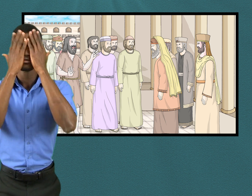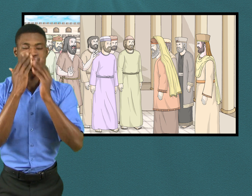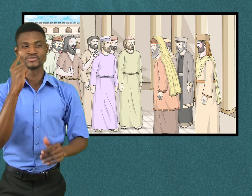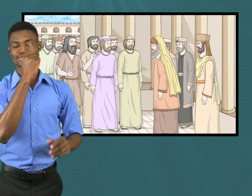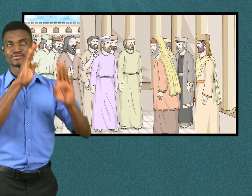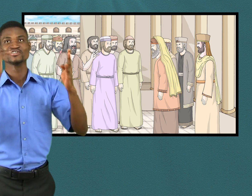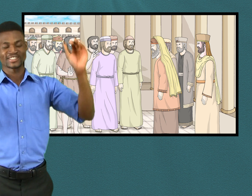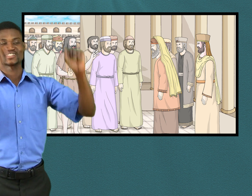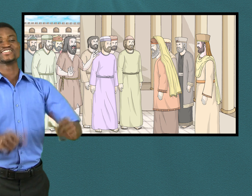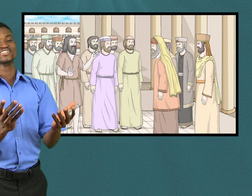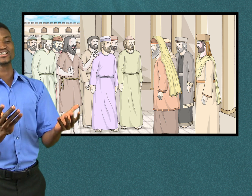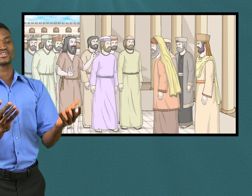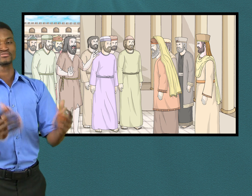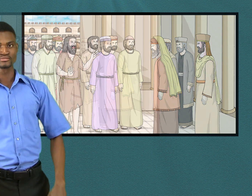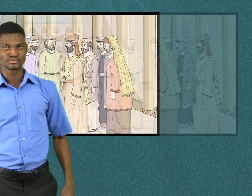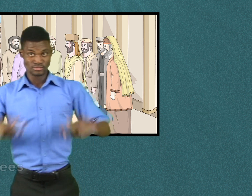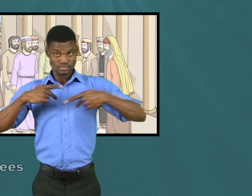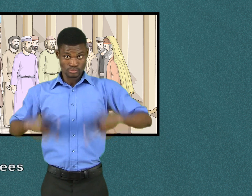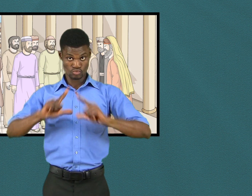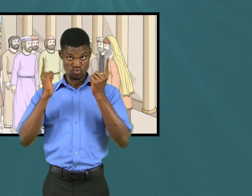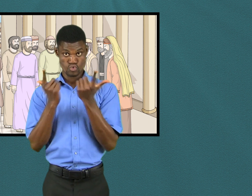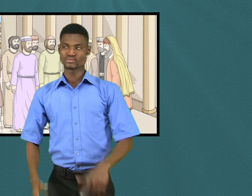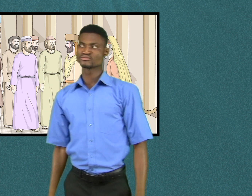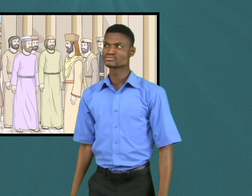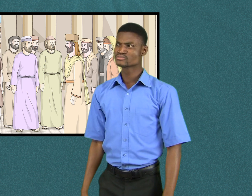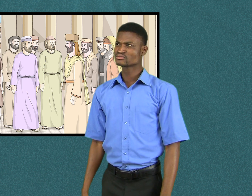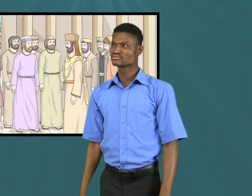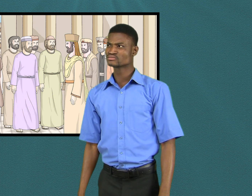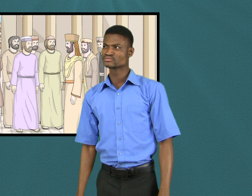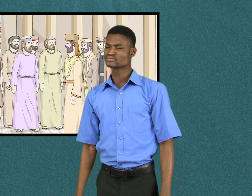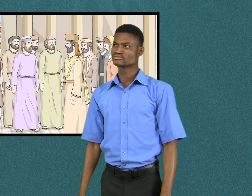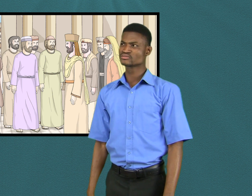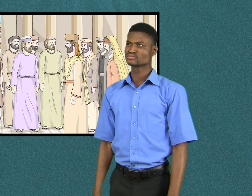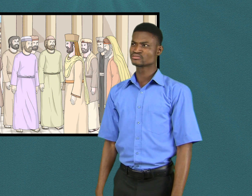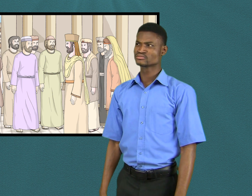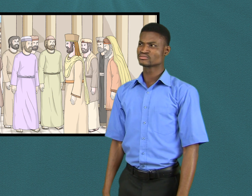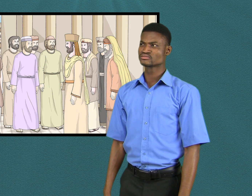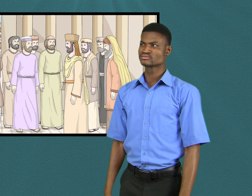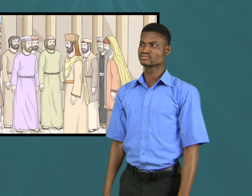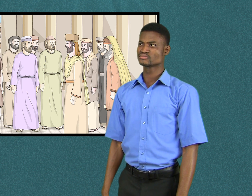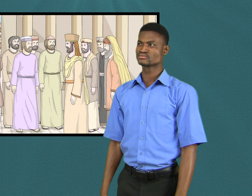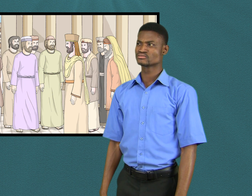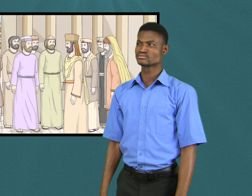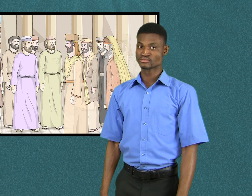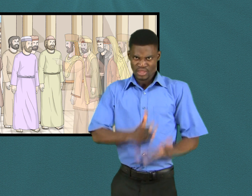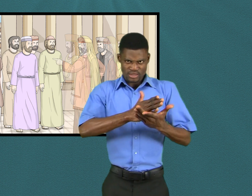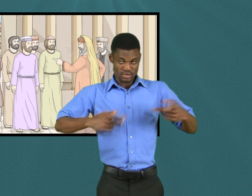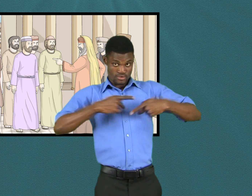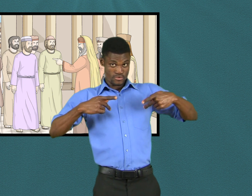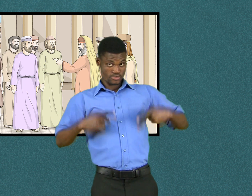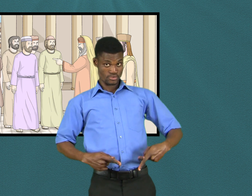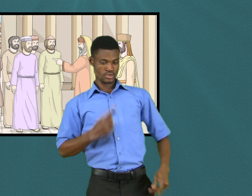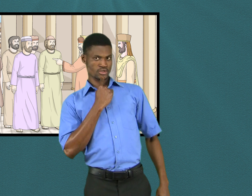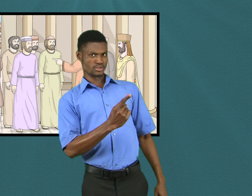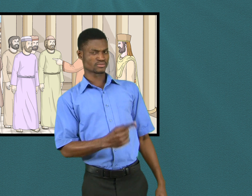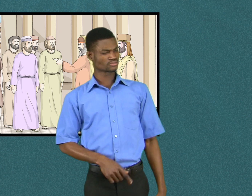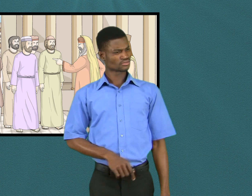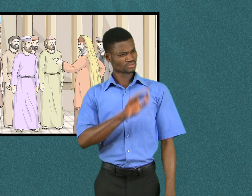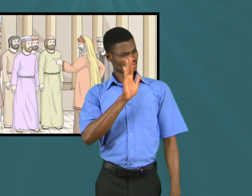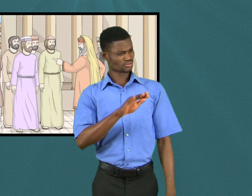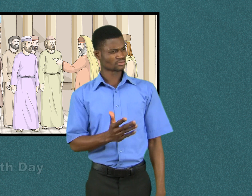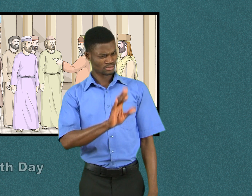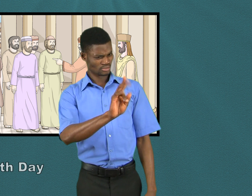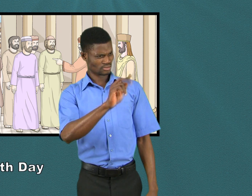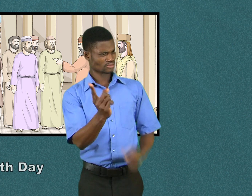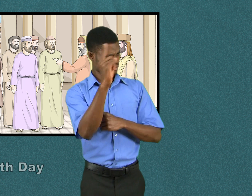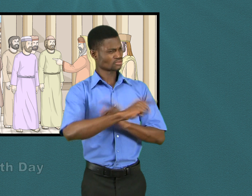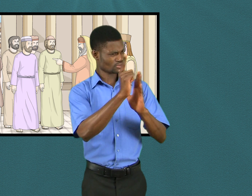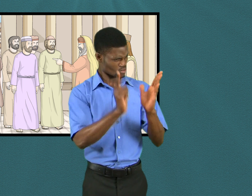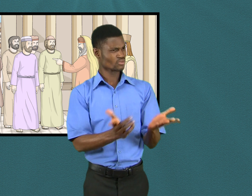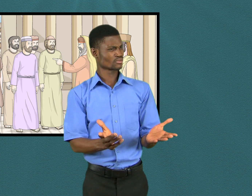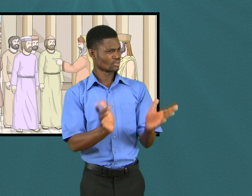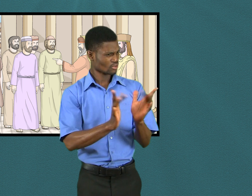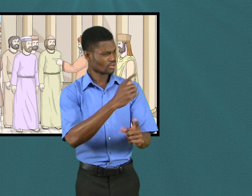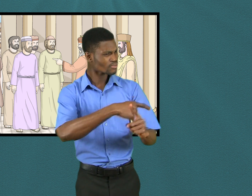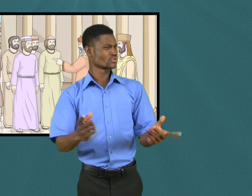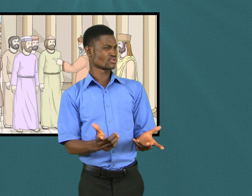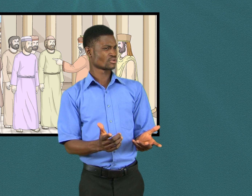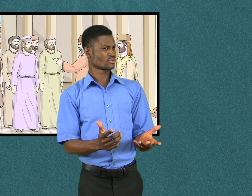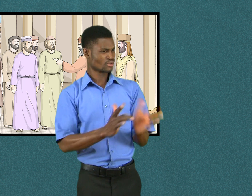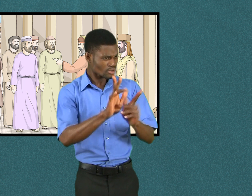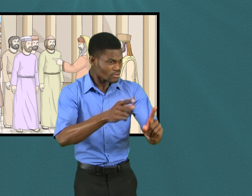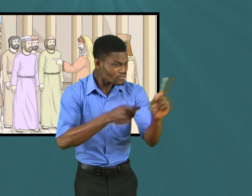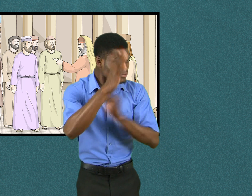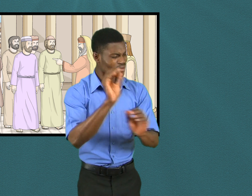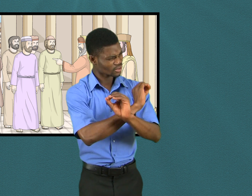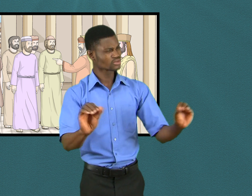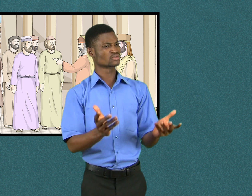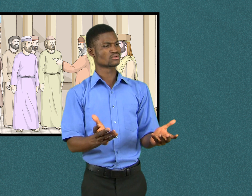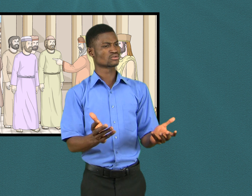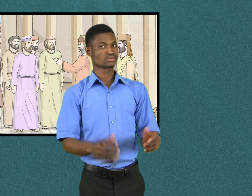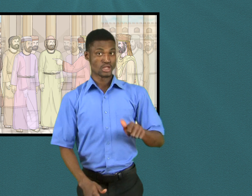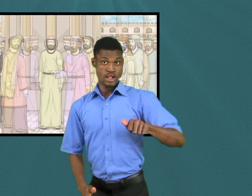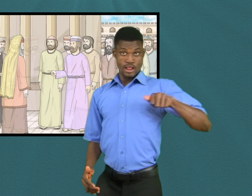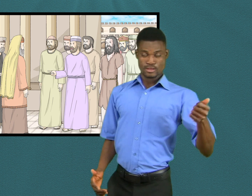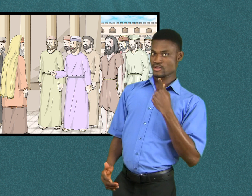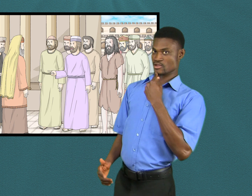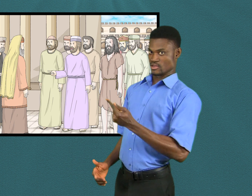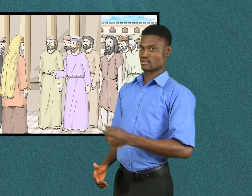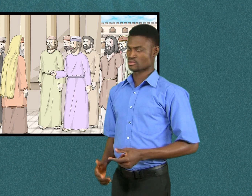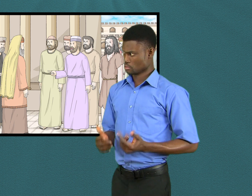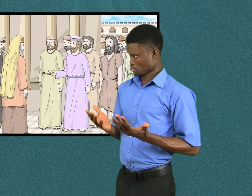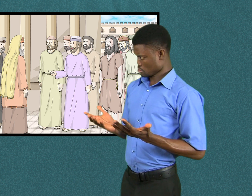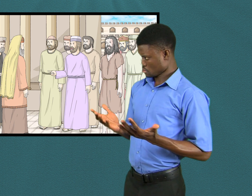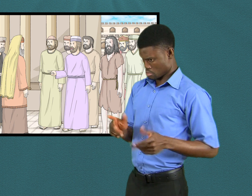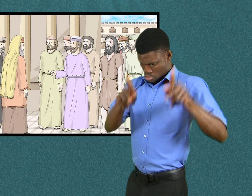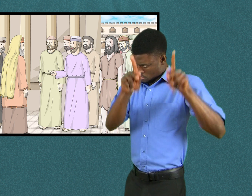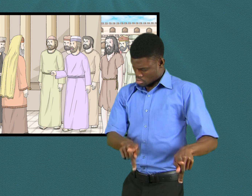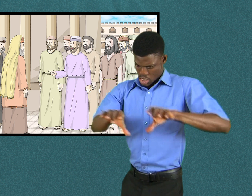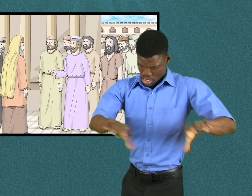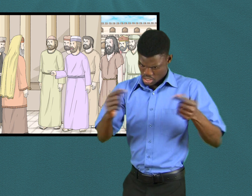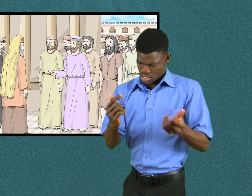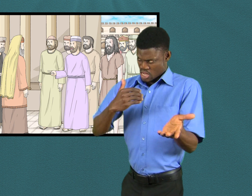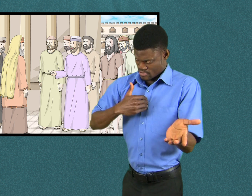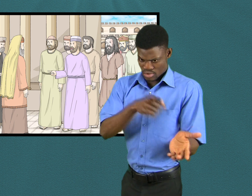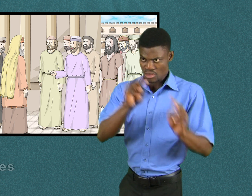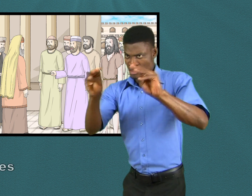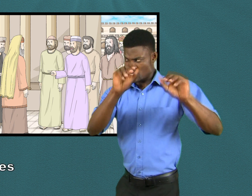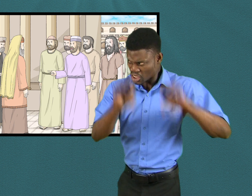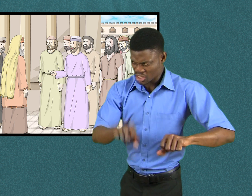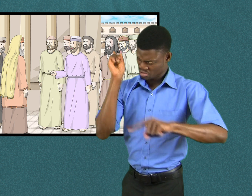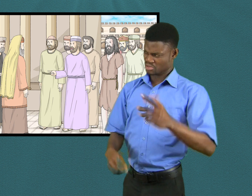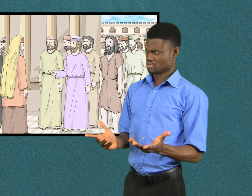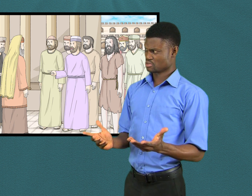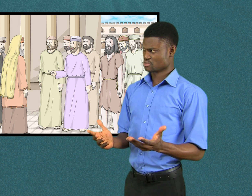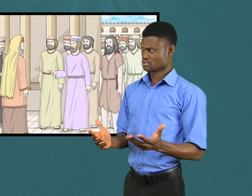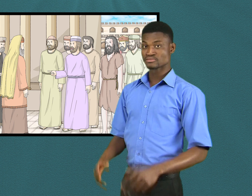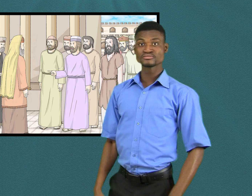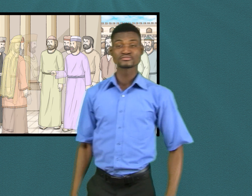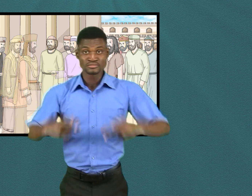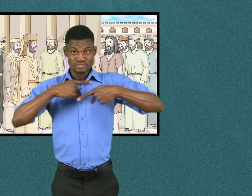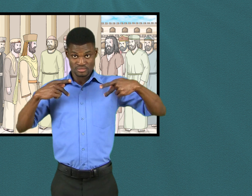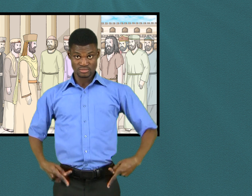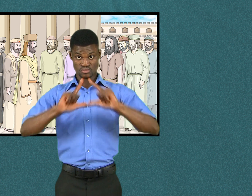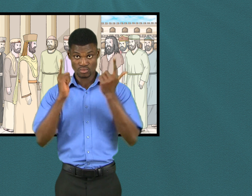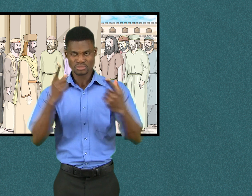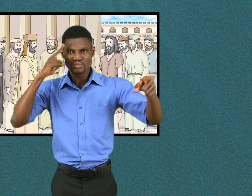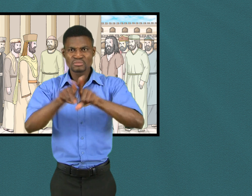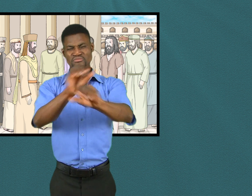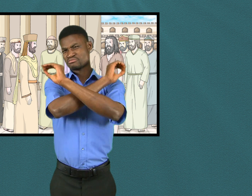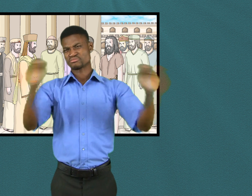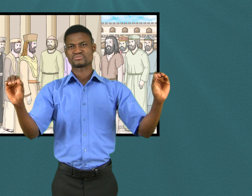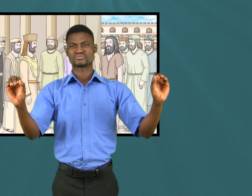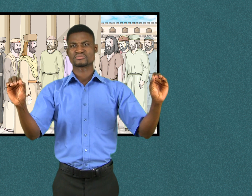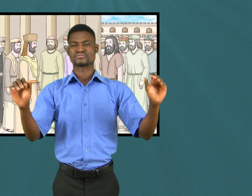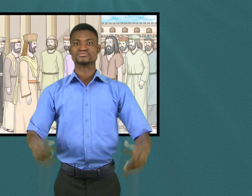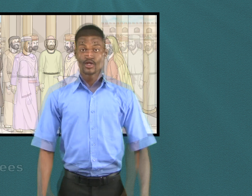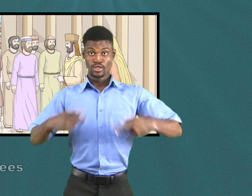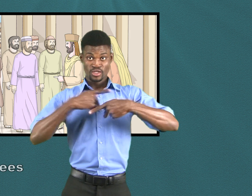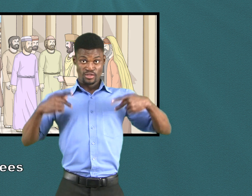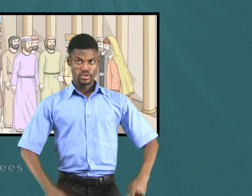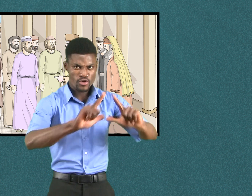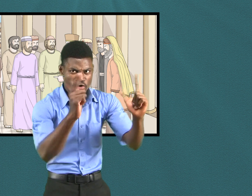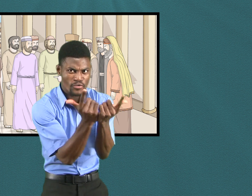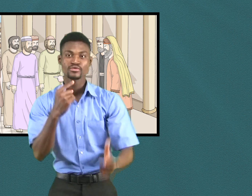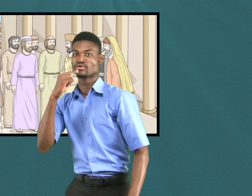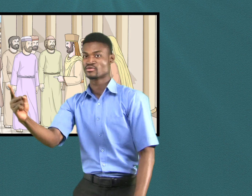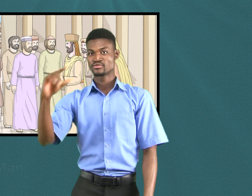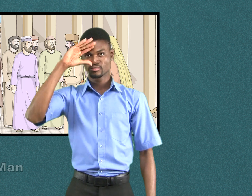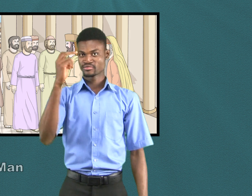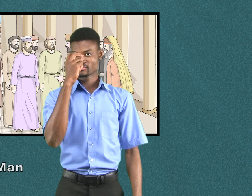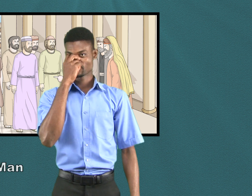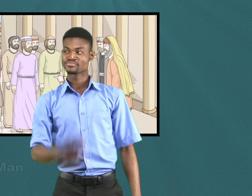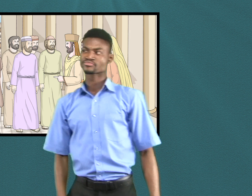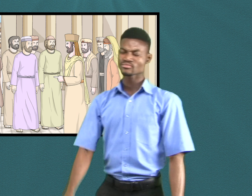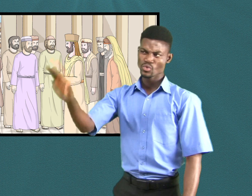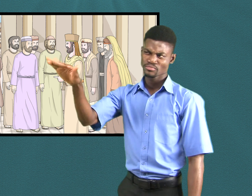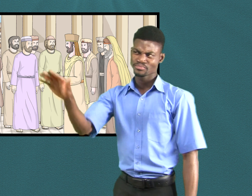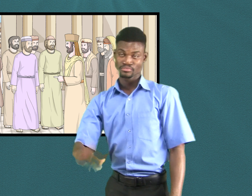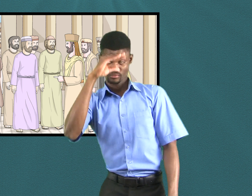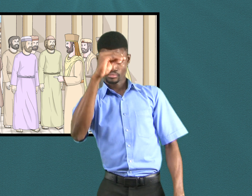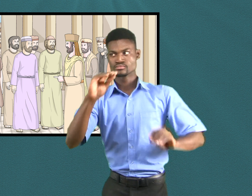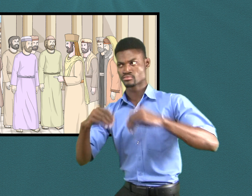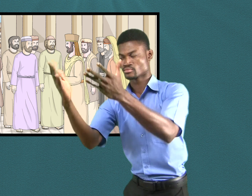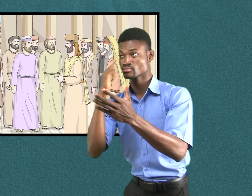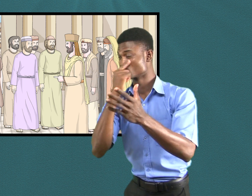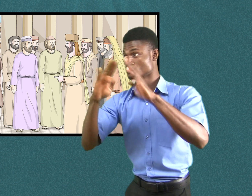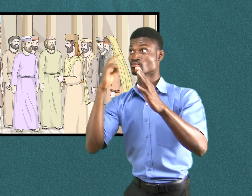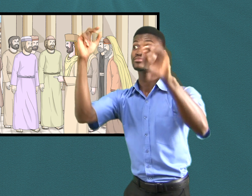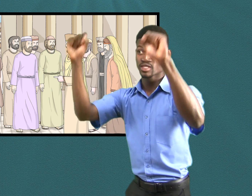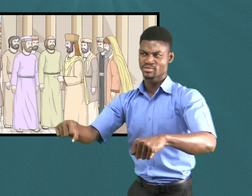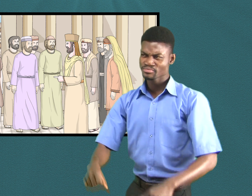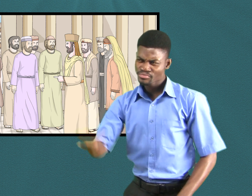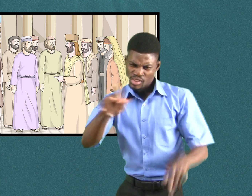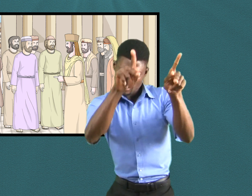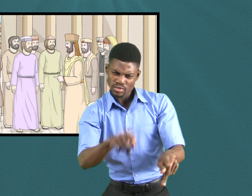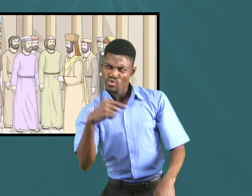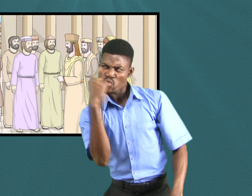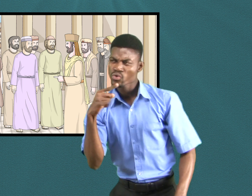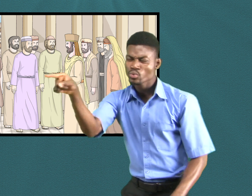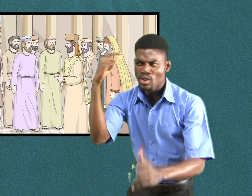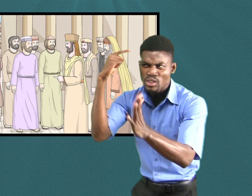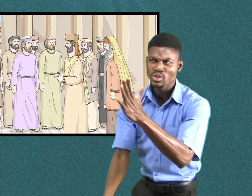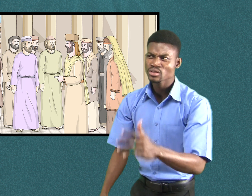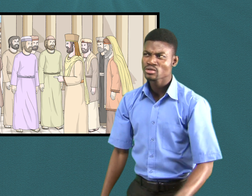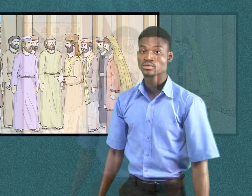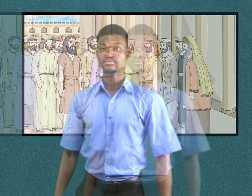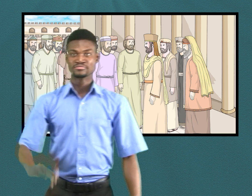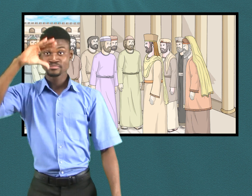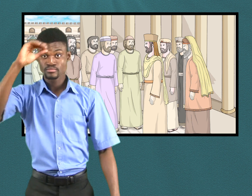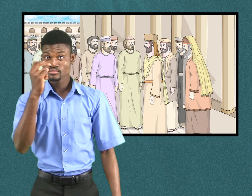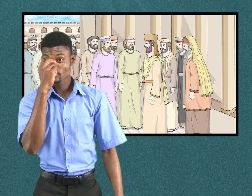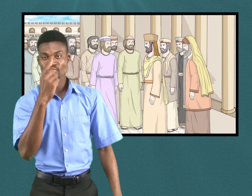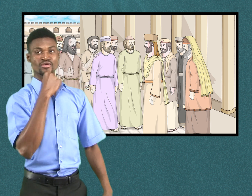Because of this, some of the Pharisees said, “This man is not from God, for He does not keep the Sabbath.” But others said, “How can a sinful man perform such signs?” And there was division among them.